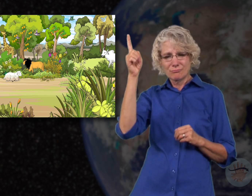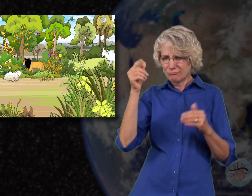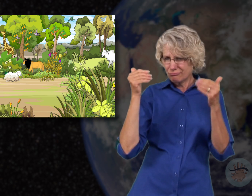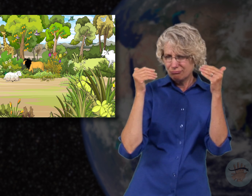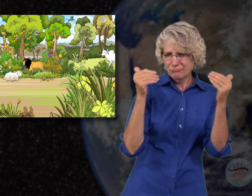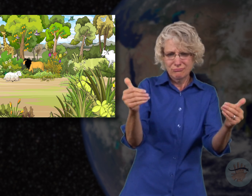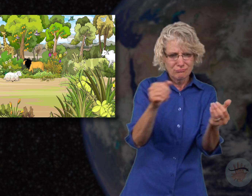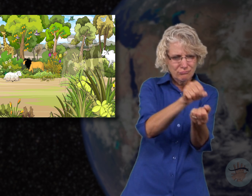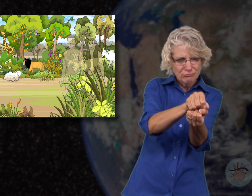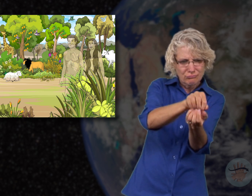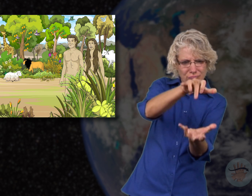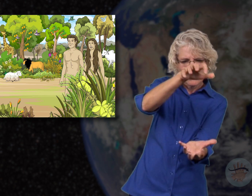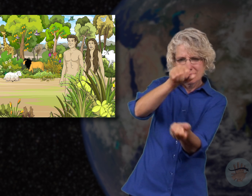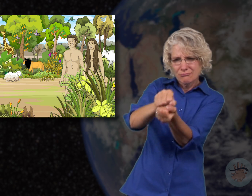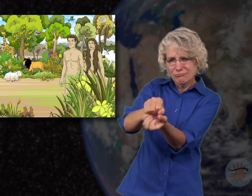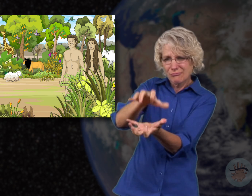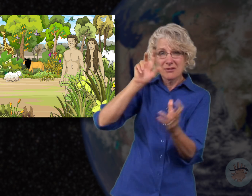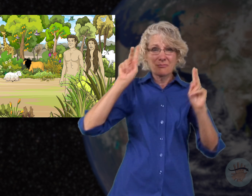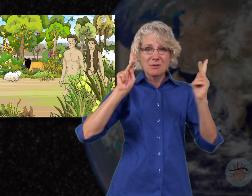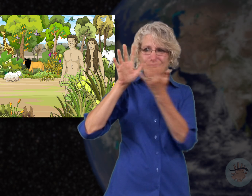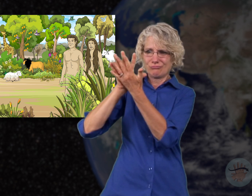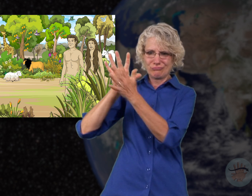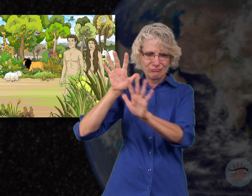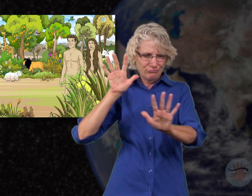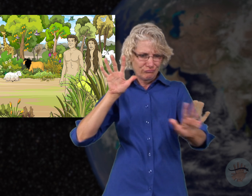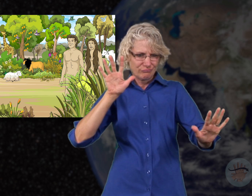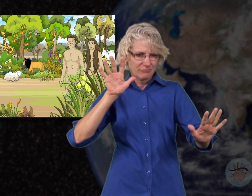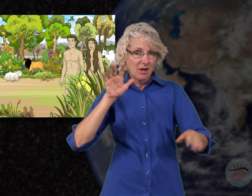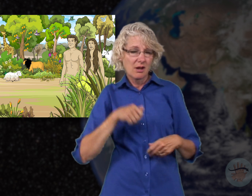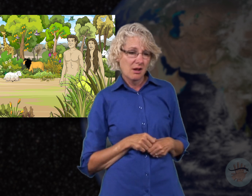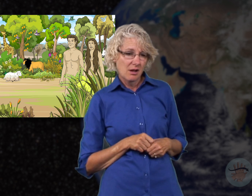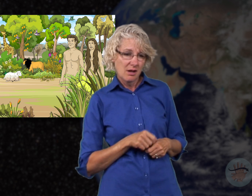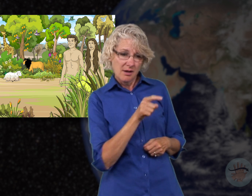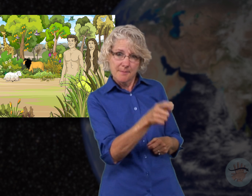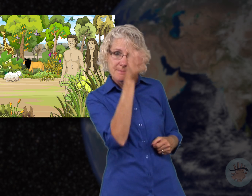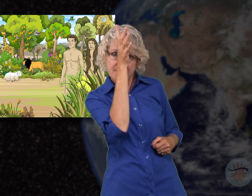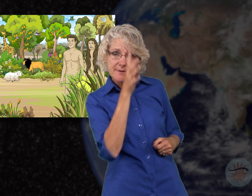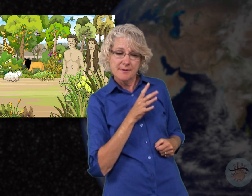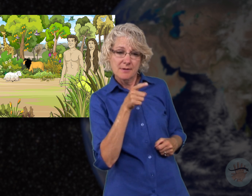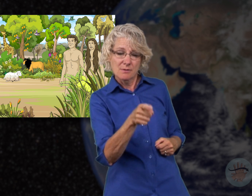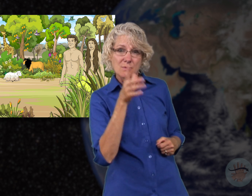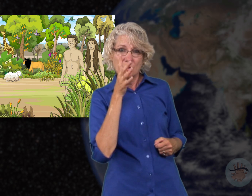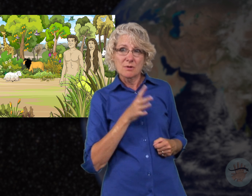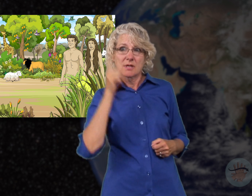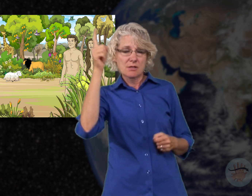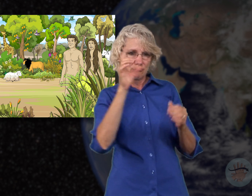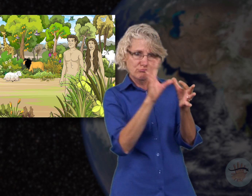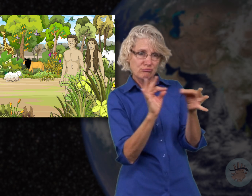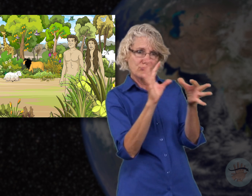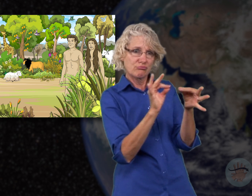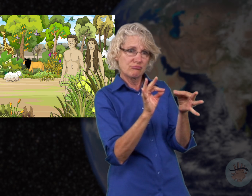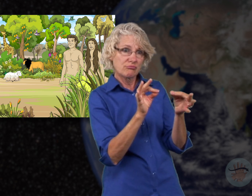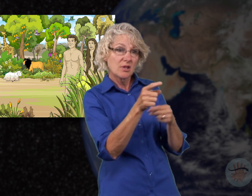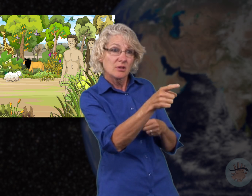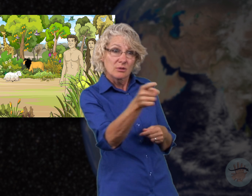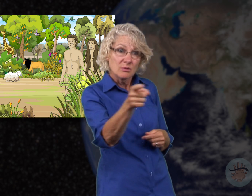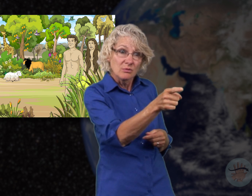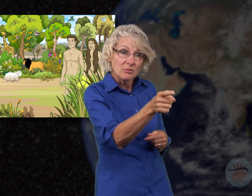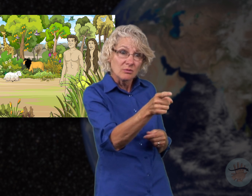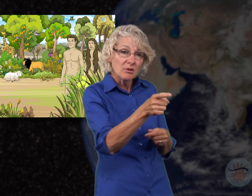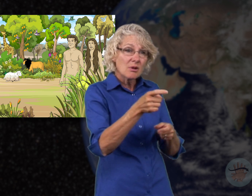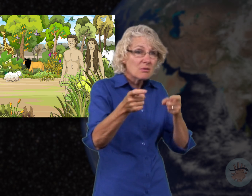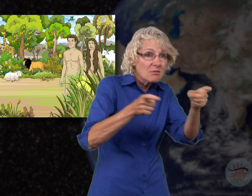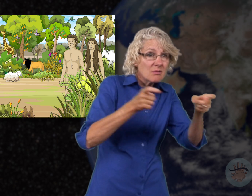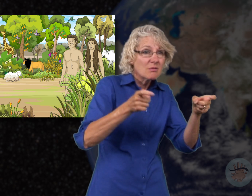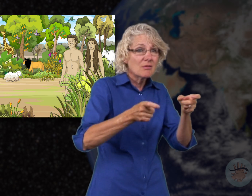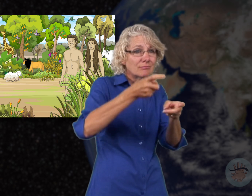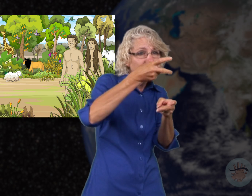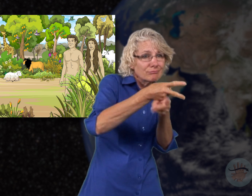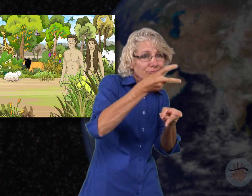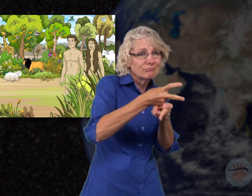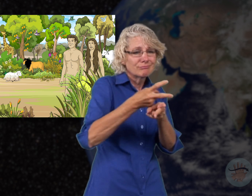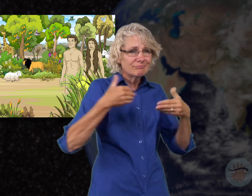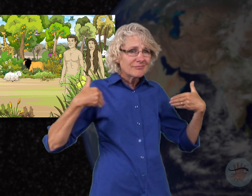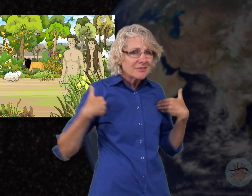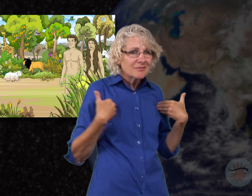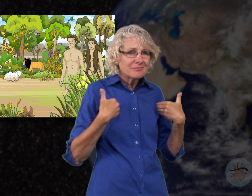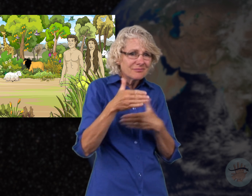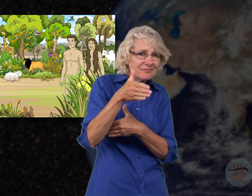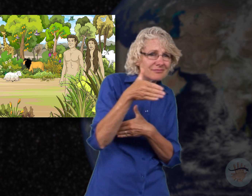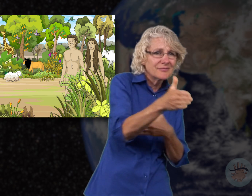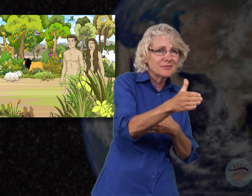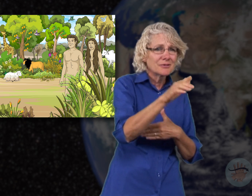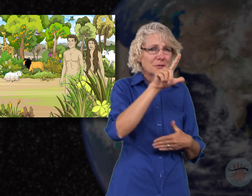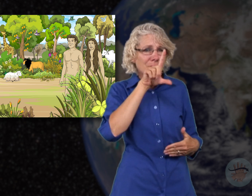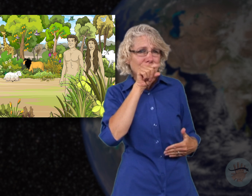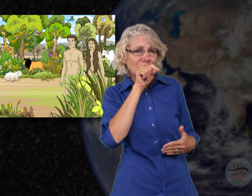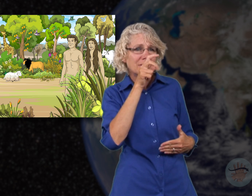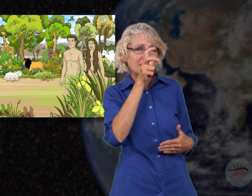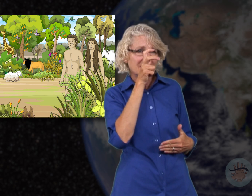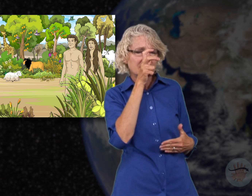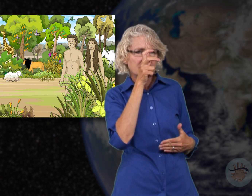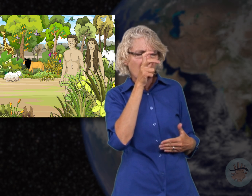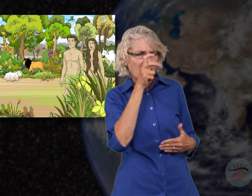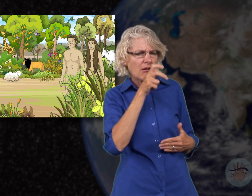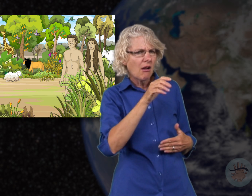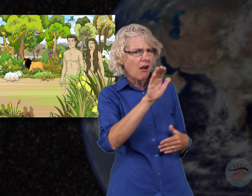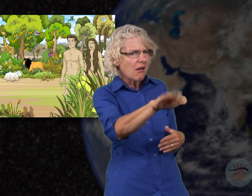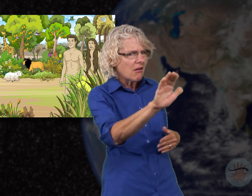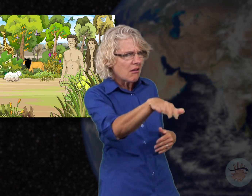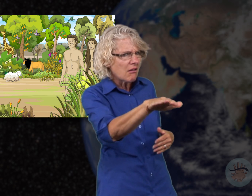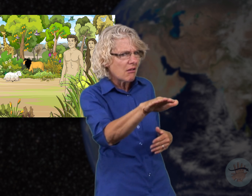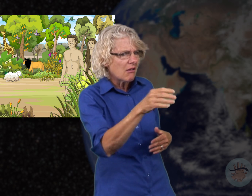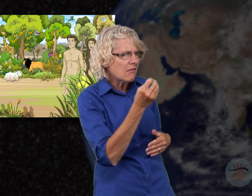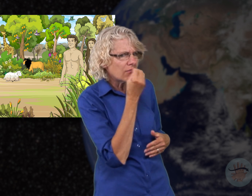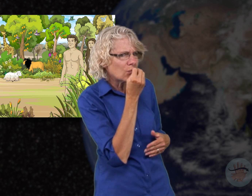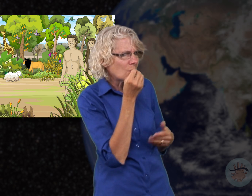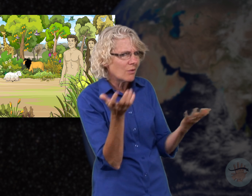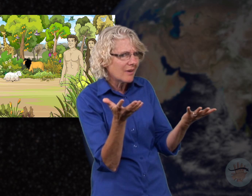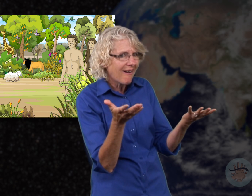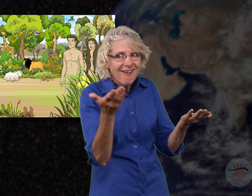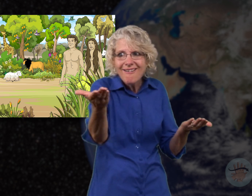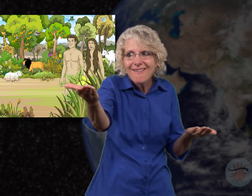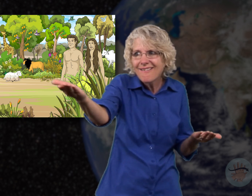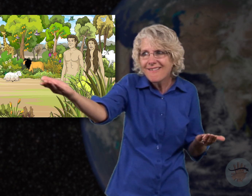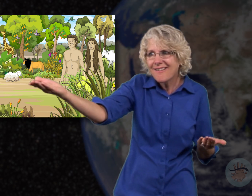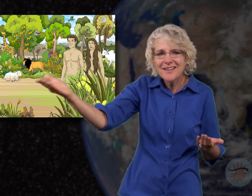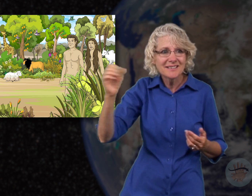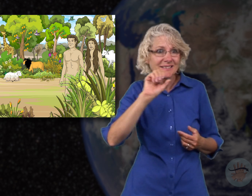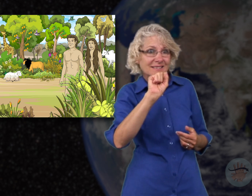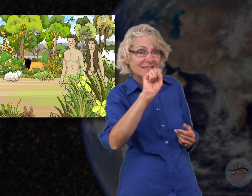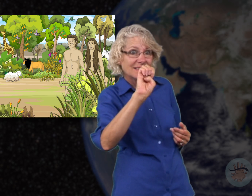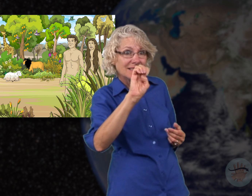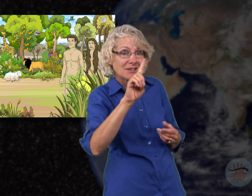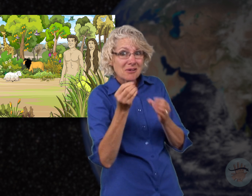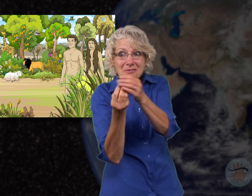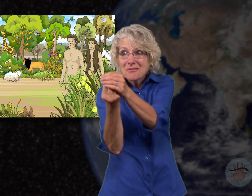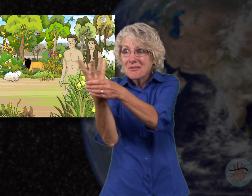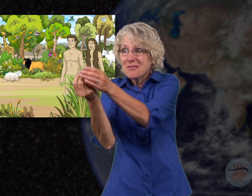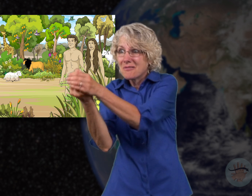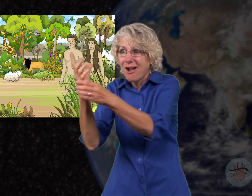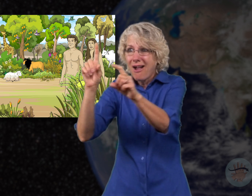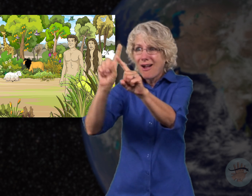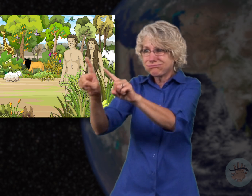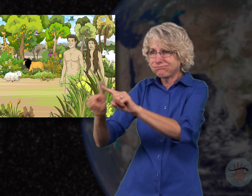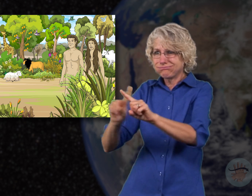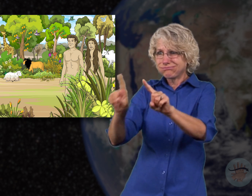So God created man in His own image; in the image of God He created him; male and female He created them. God blessed them and said to them, “Be fruitful and multiply, and fill the earth and subdue it;